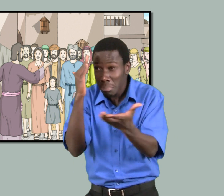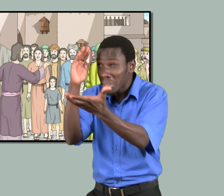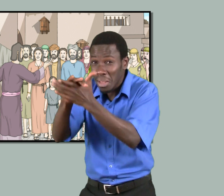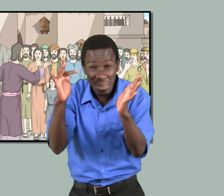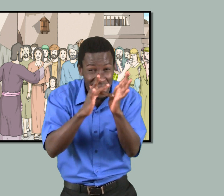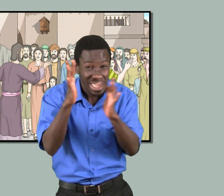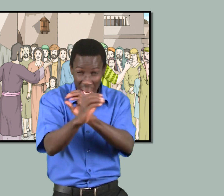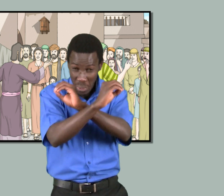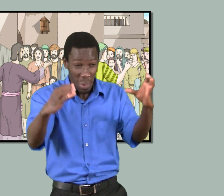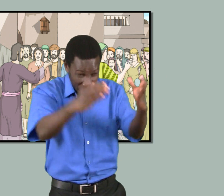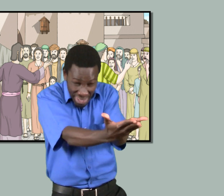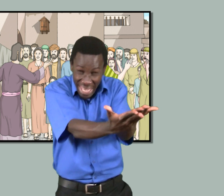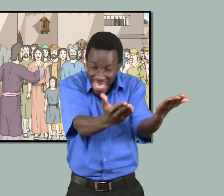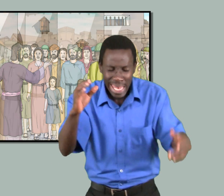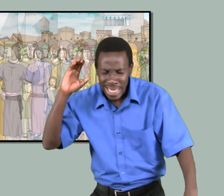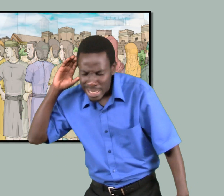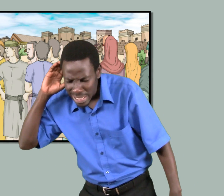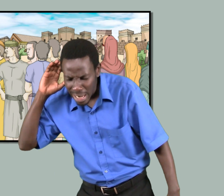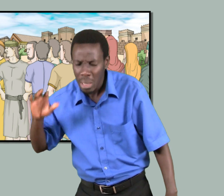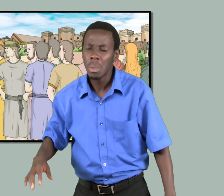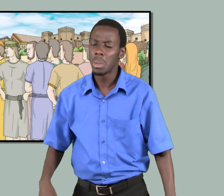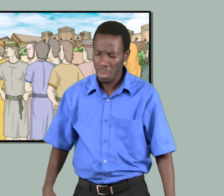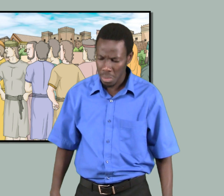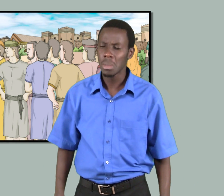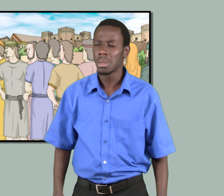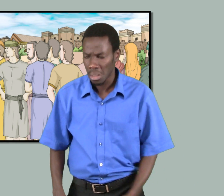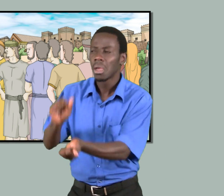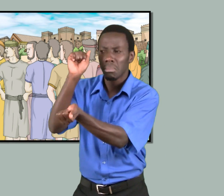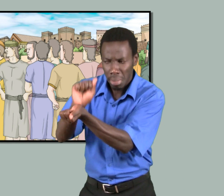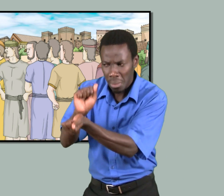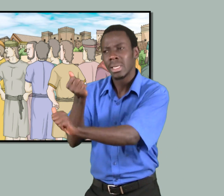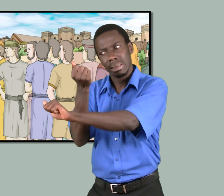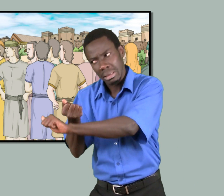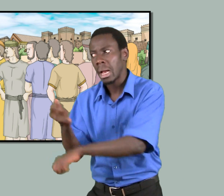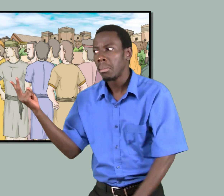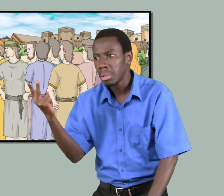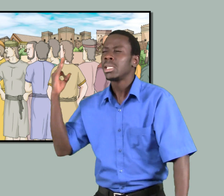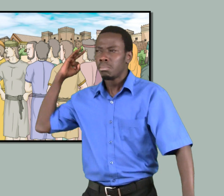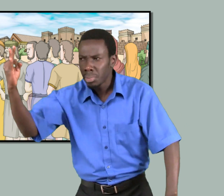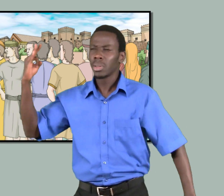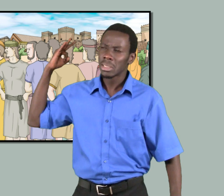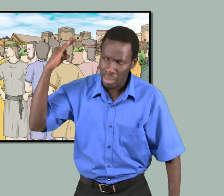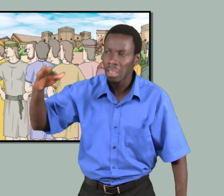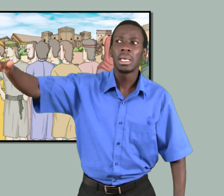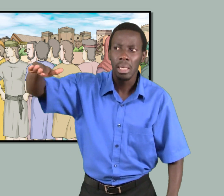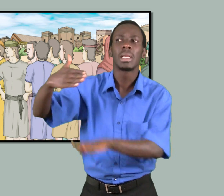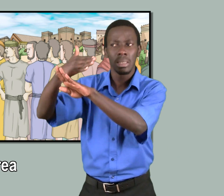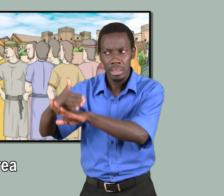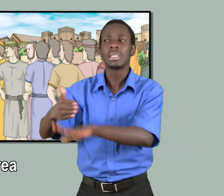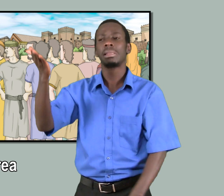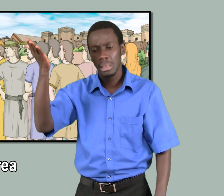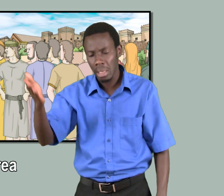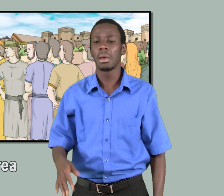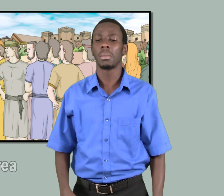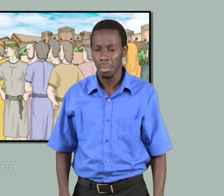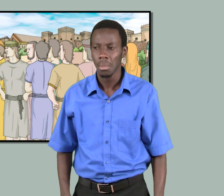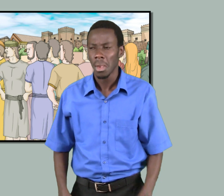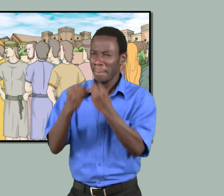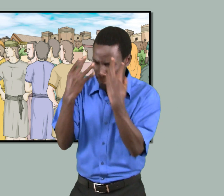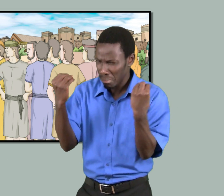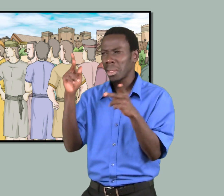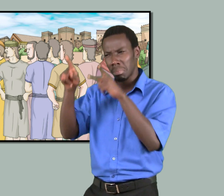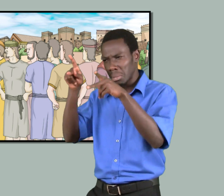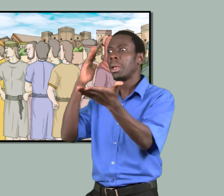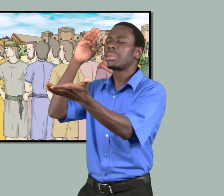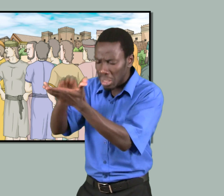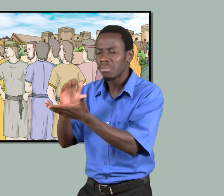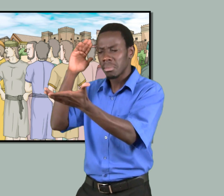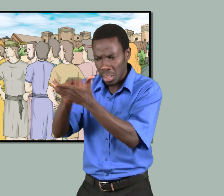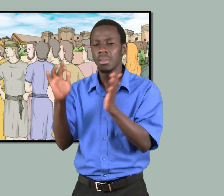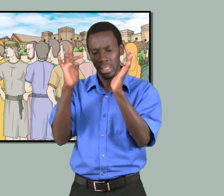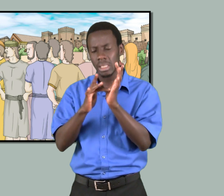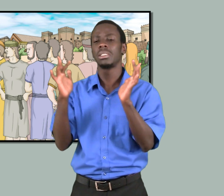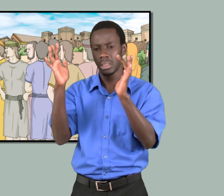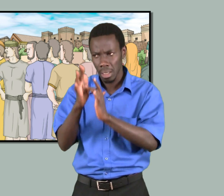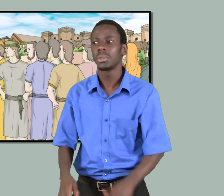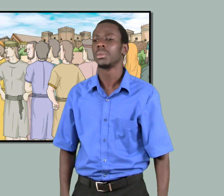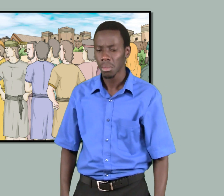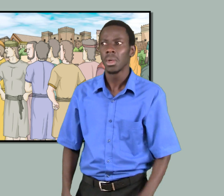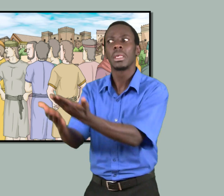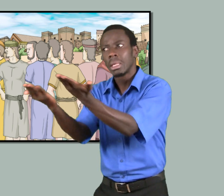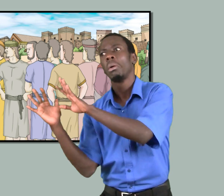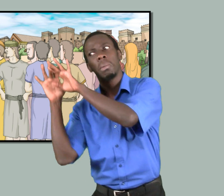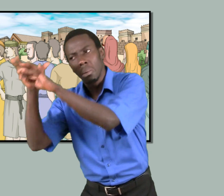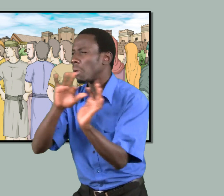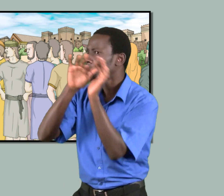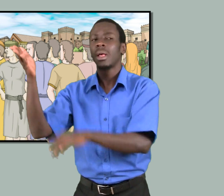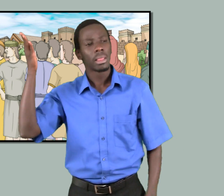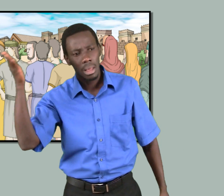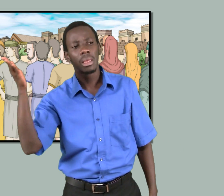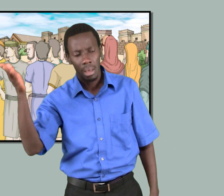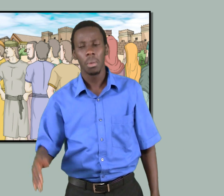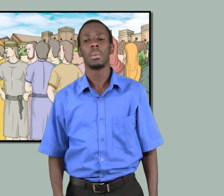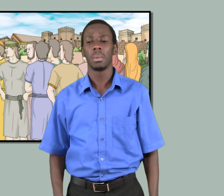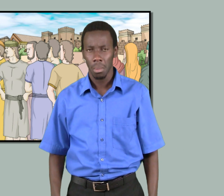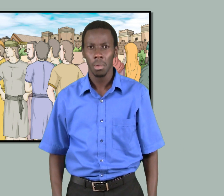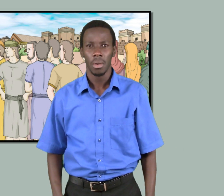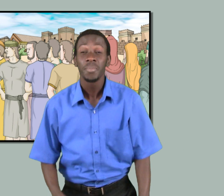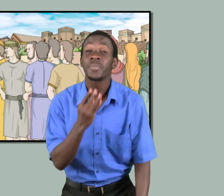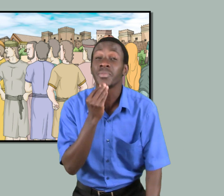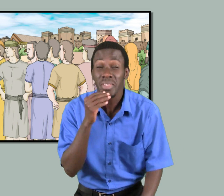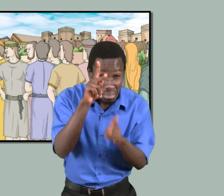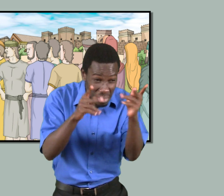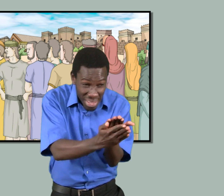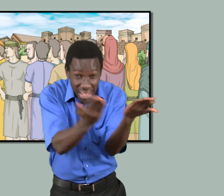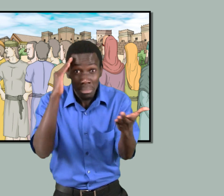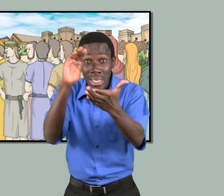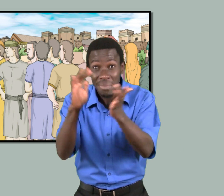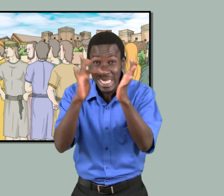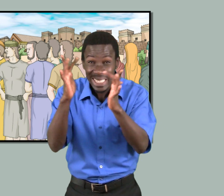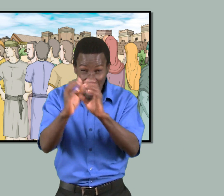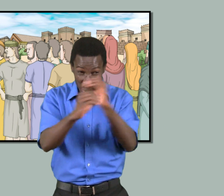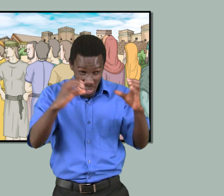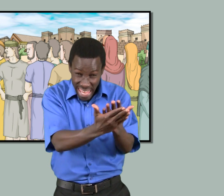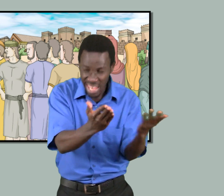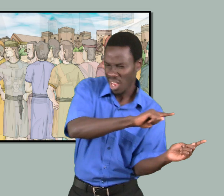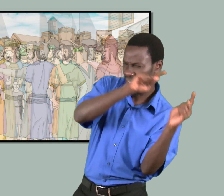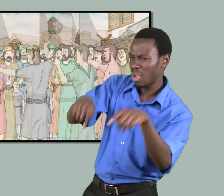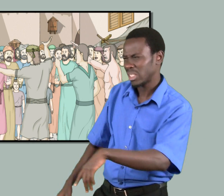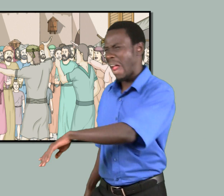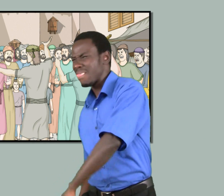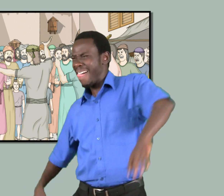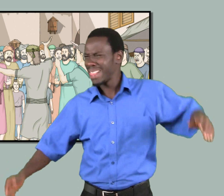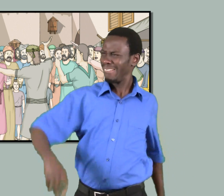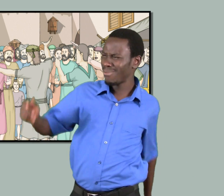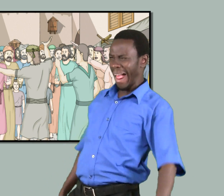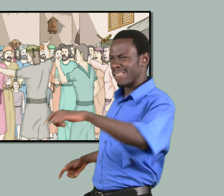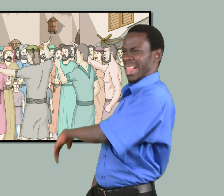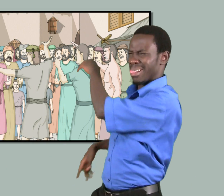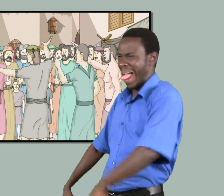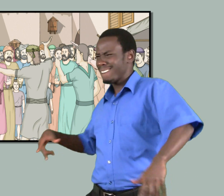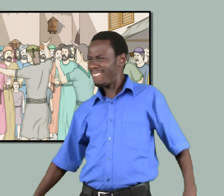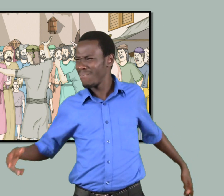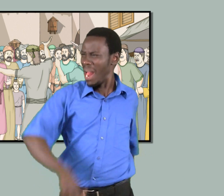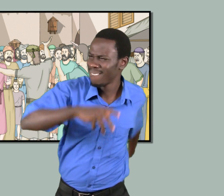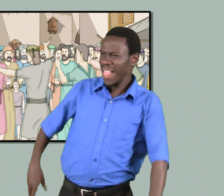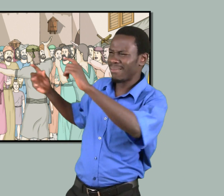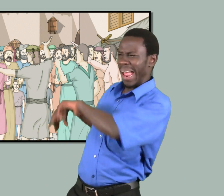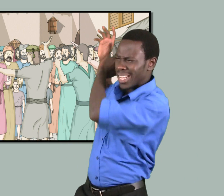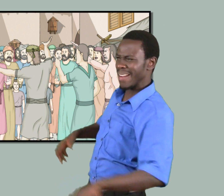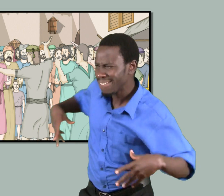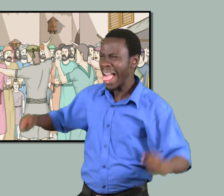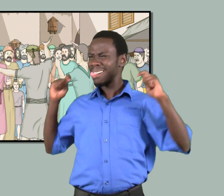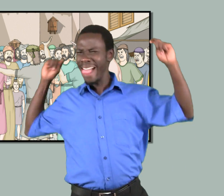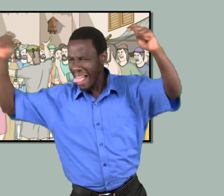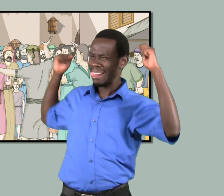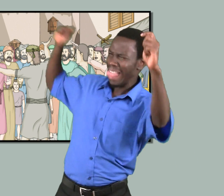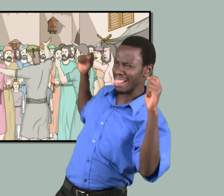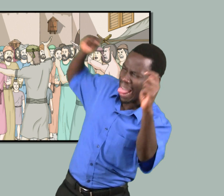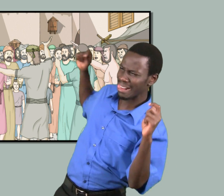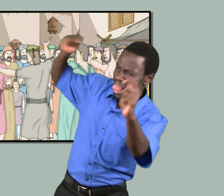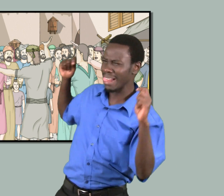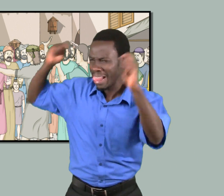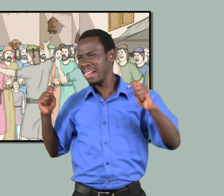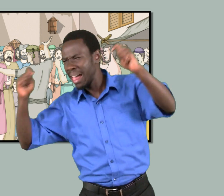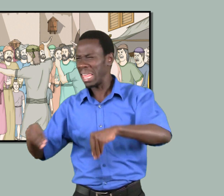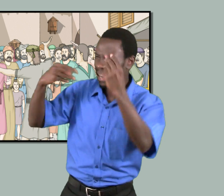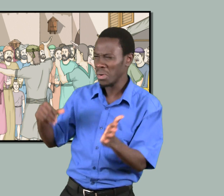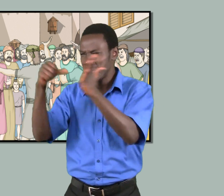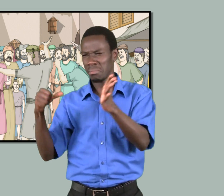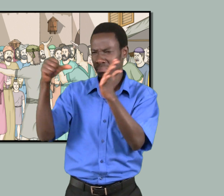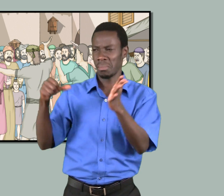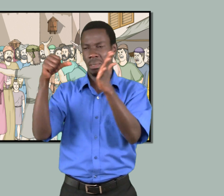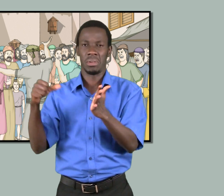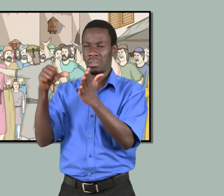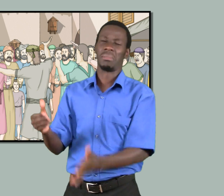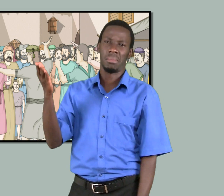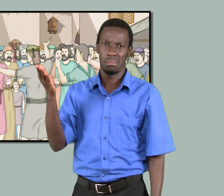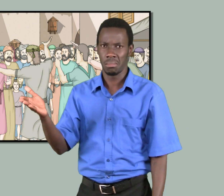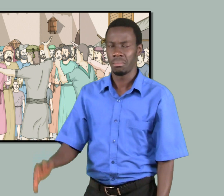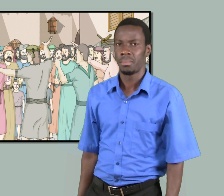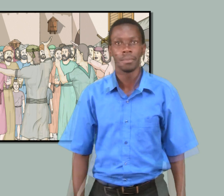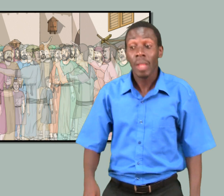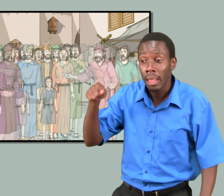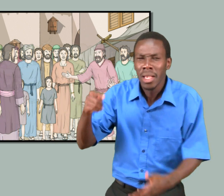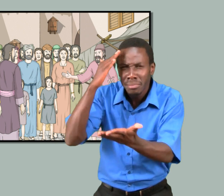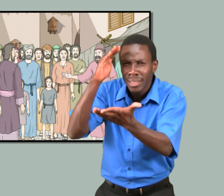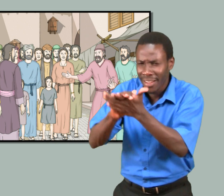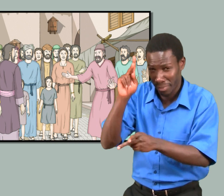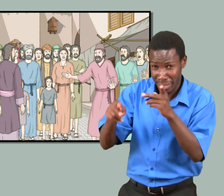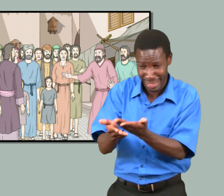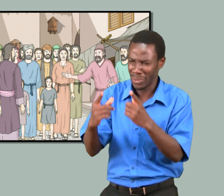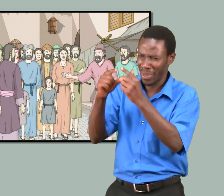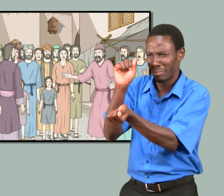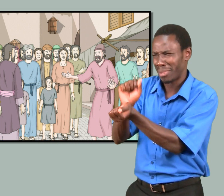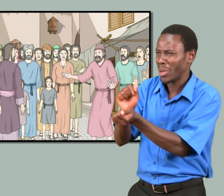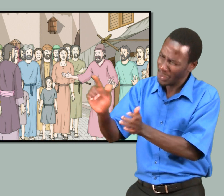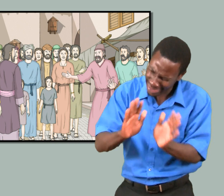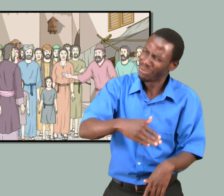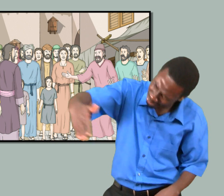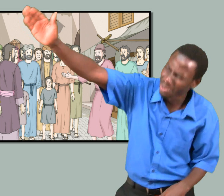But when the Jews from Thessalonica learned that Paul was also proclaiming the word of God in Berea, they went there themselves to incite and agitate the crowds.